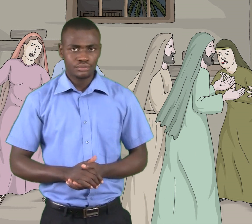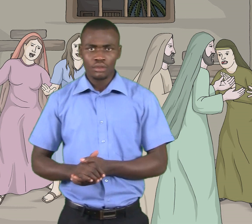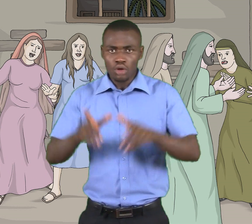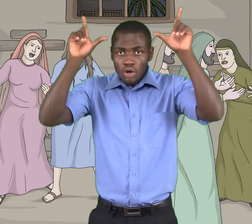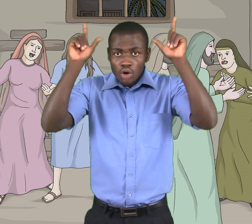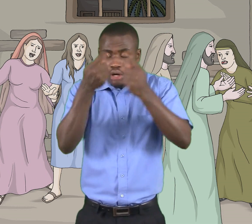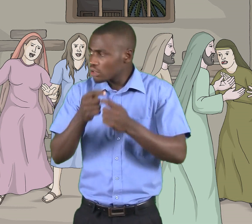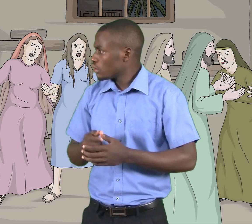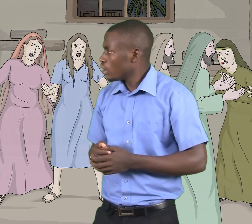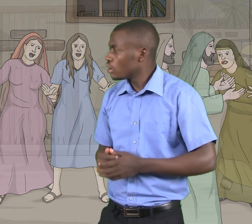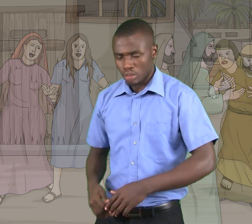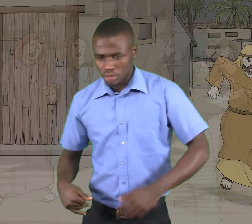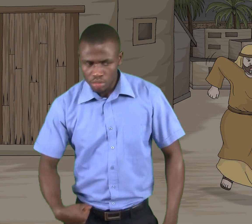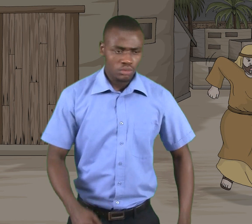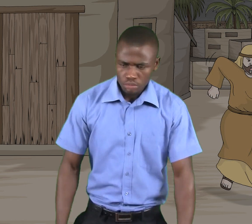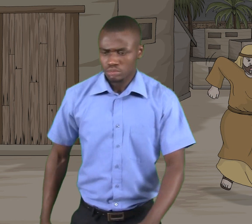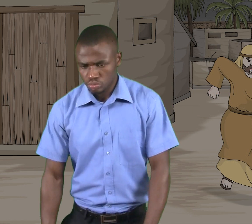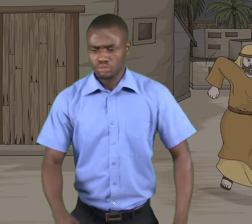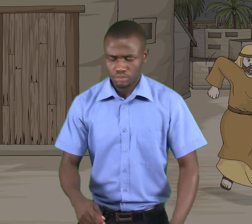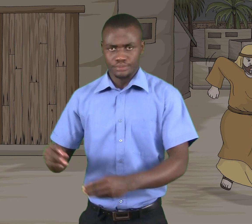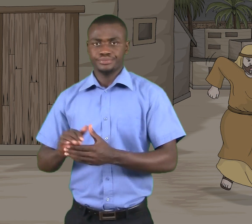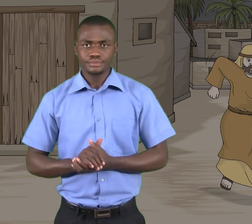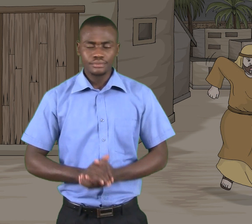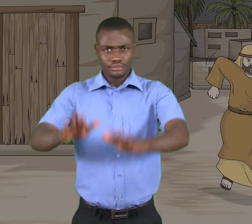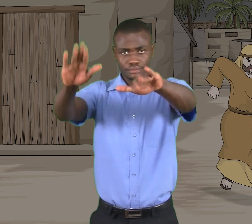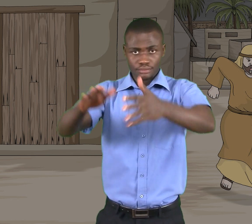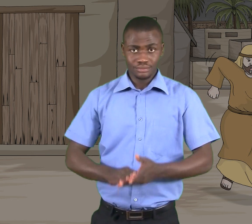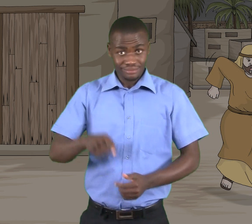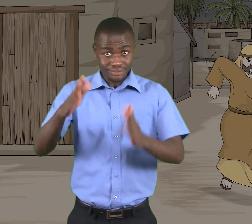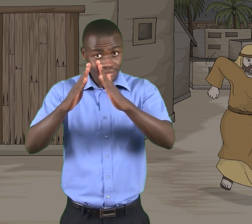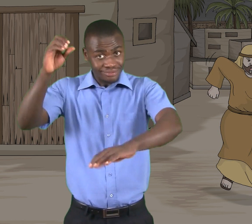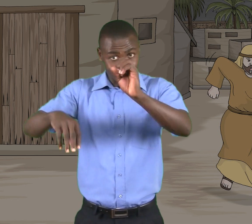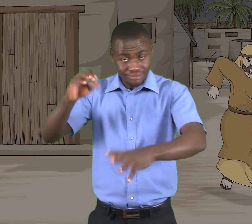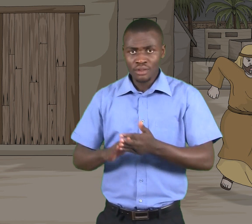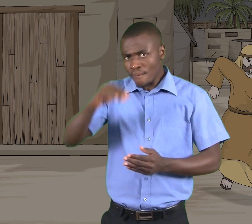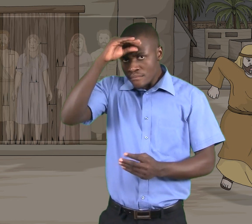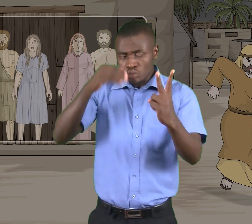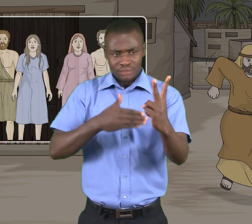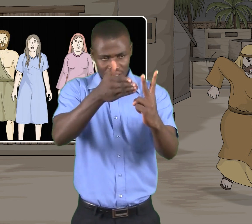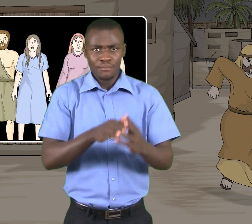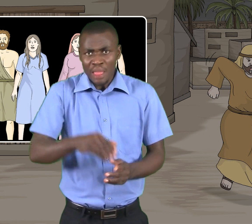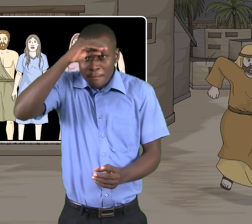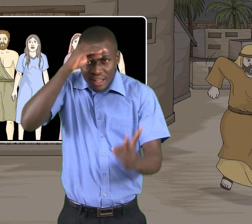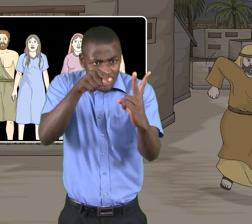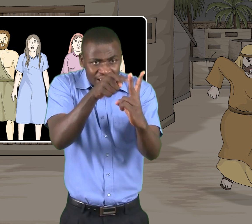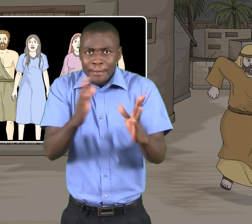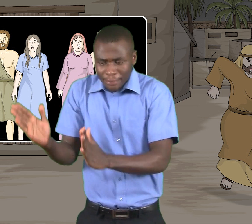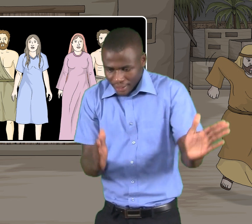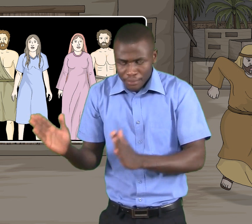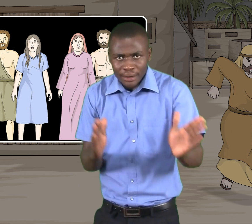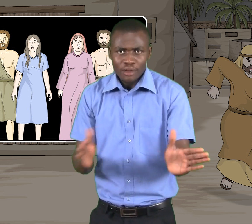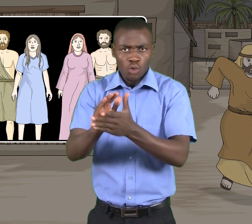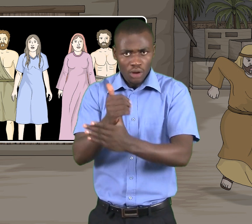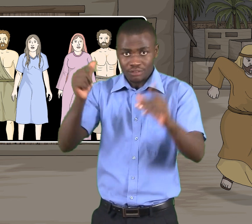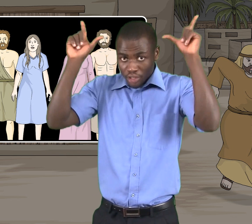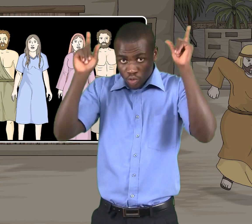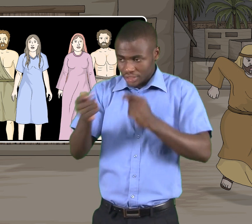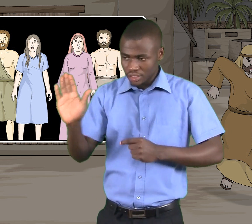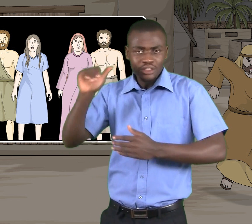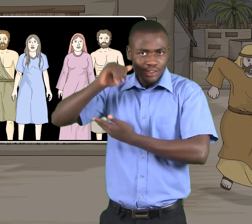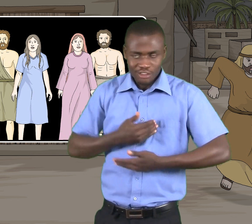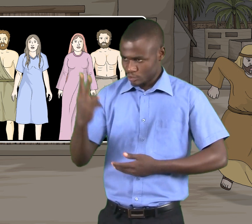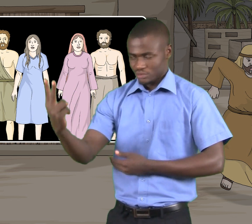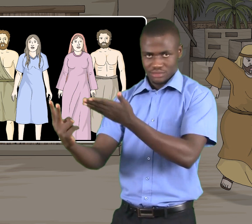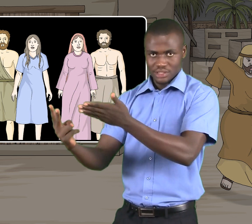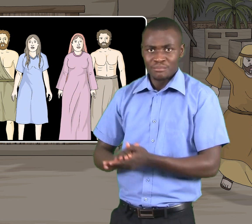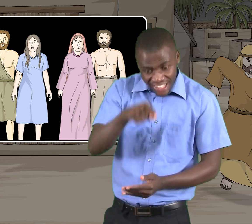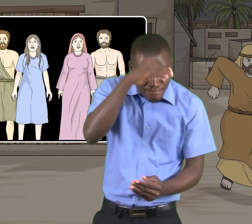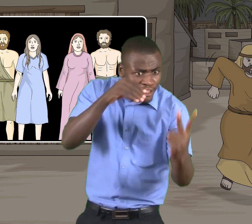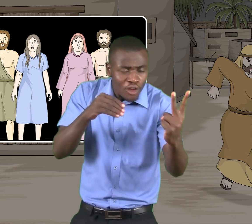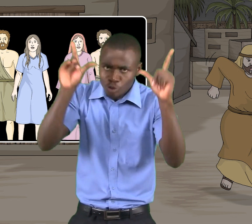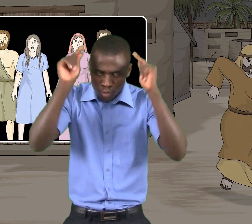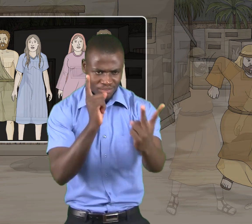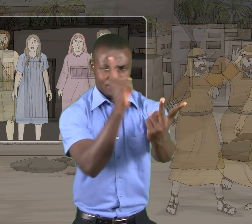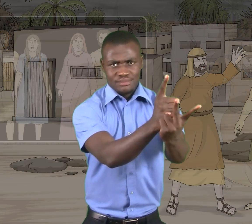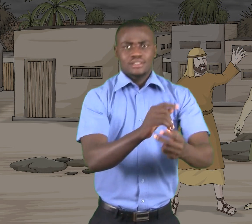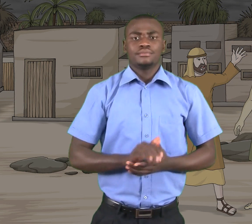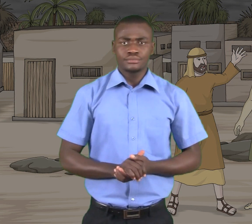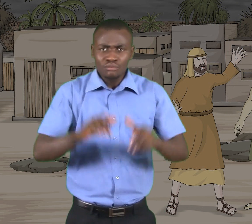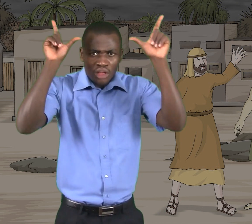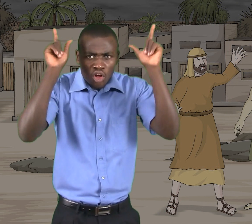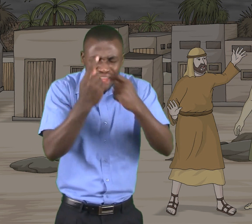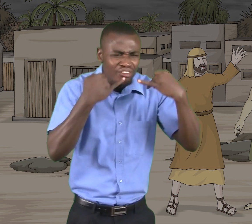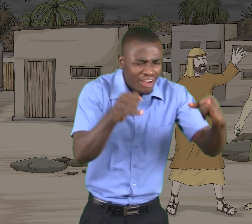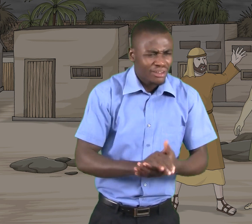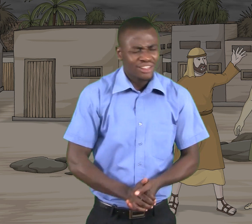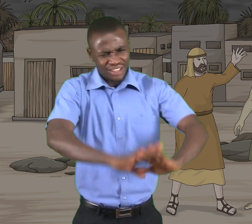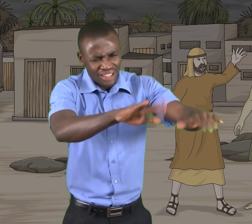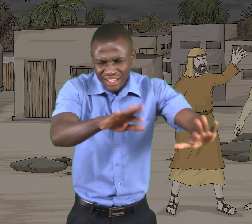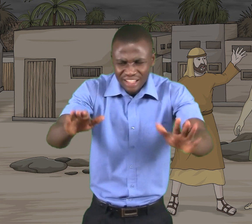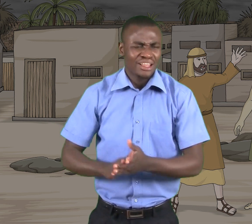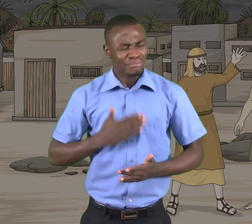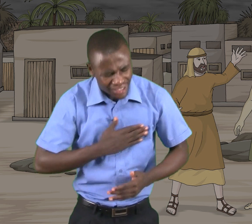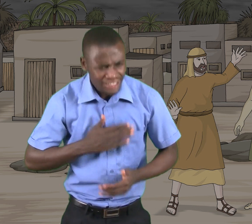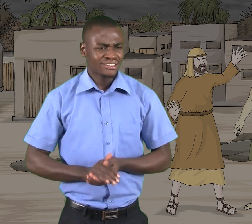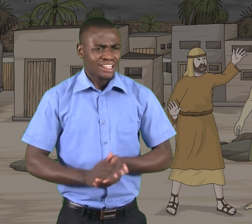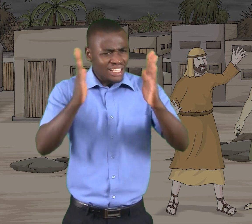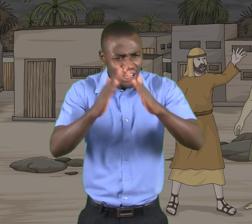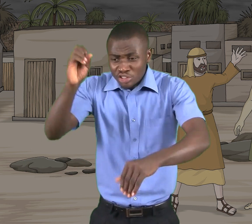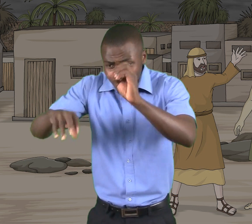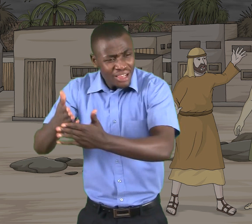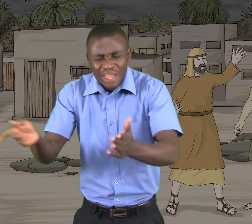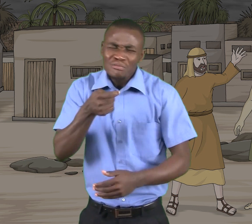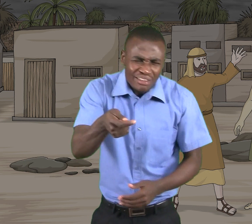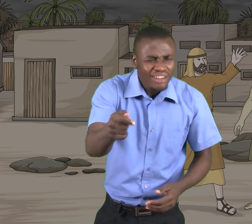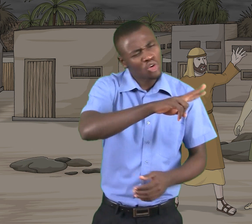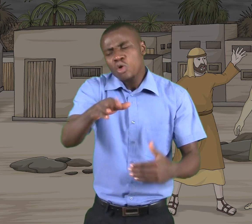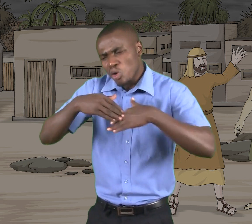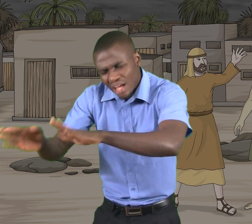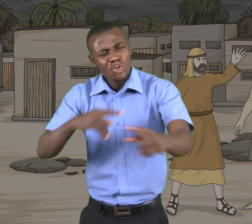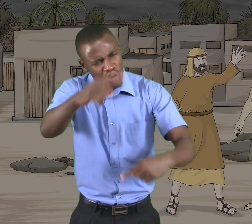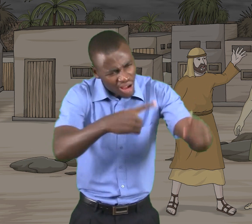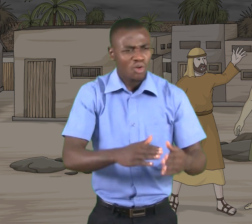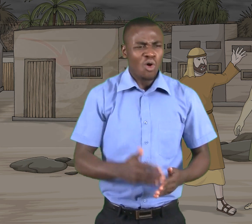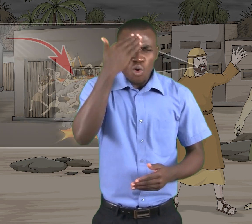So Lot went out and spoke to the sons-in-law who were pledged in marriage to his daughters.